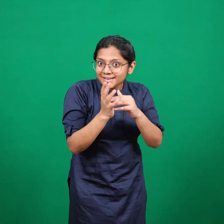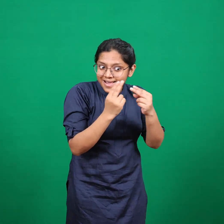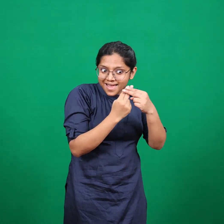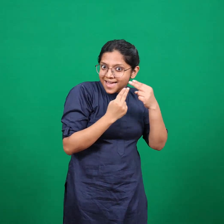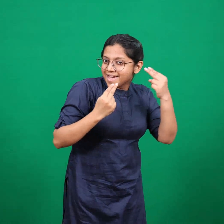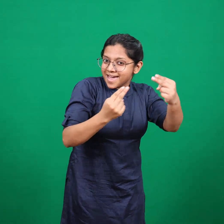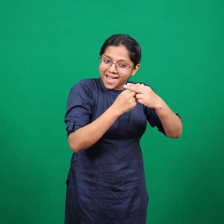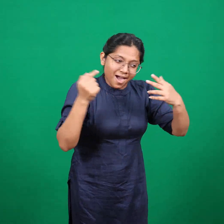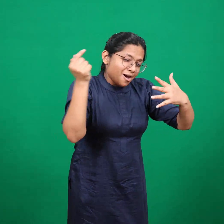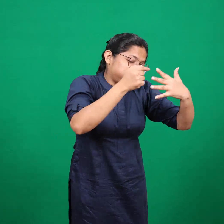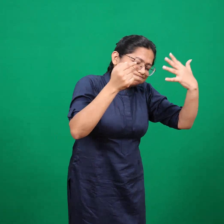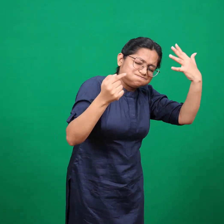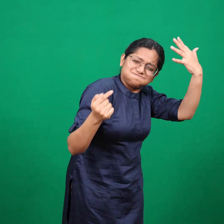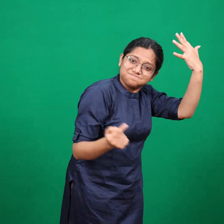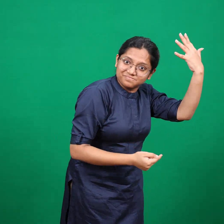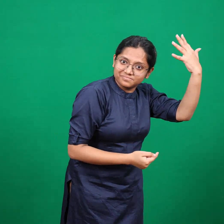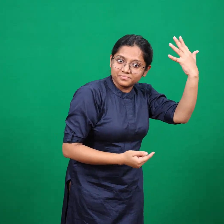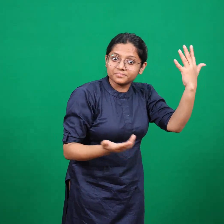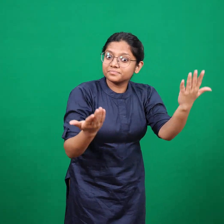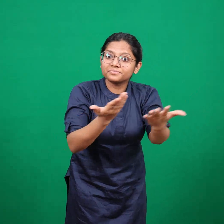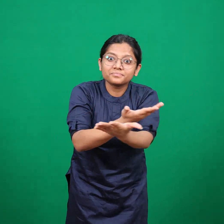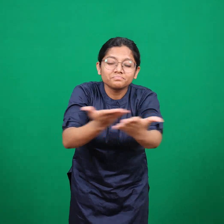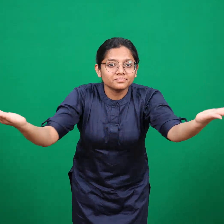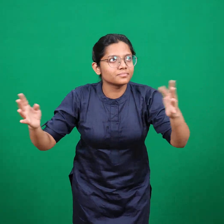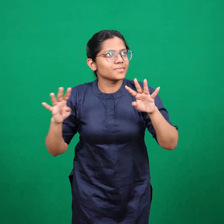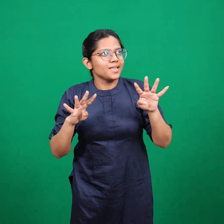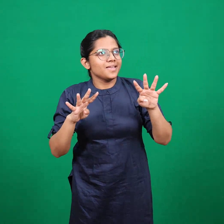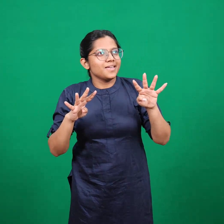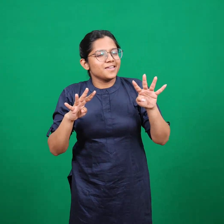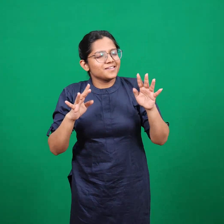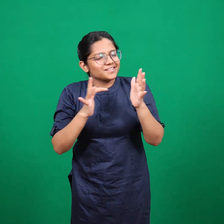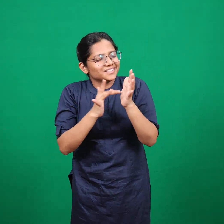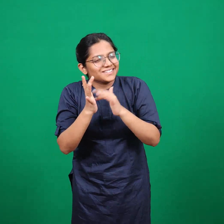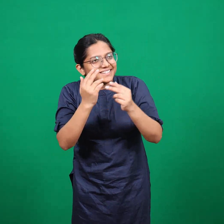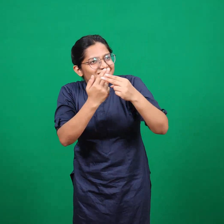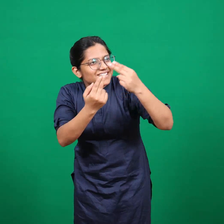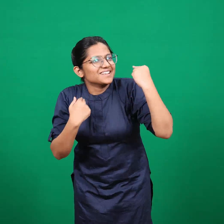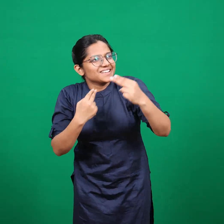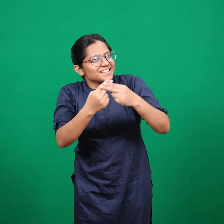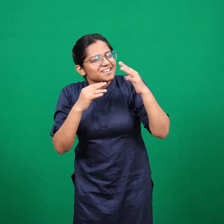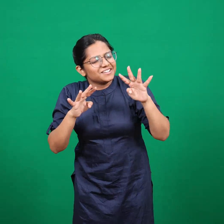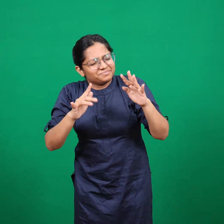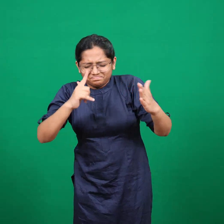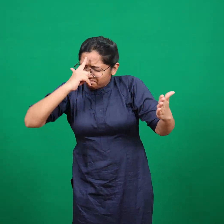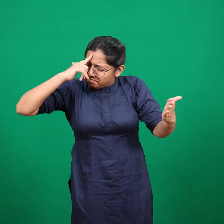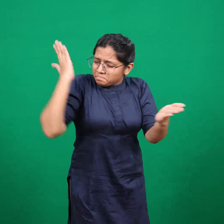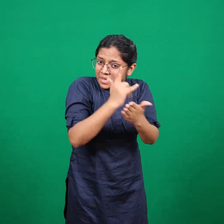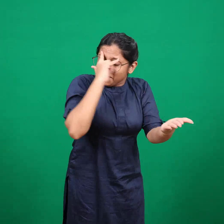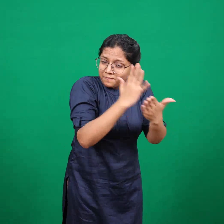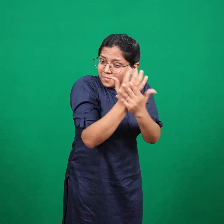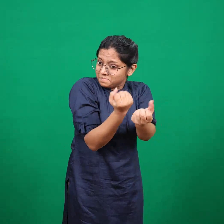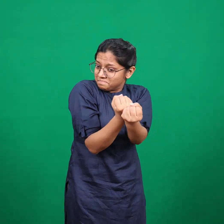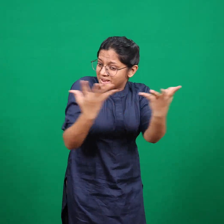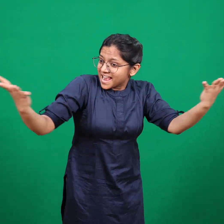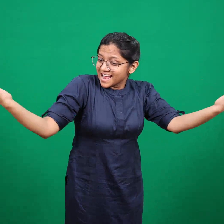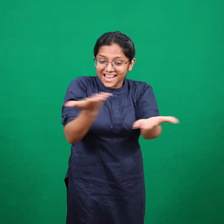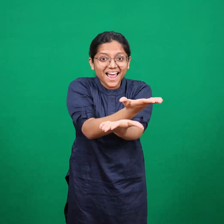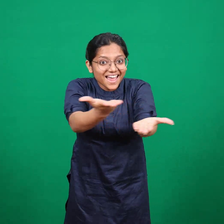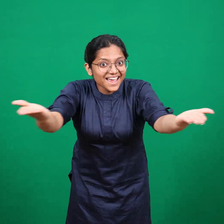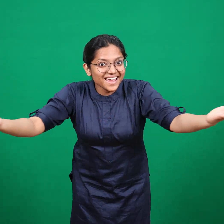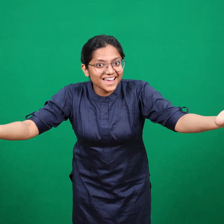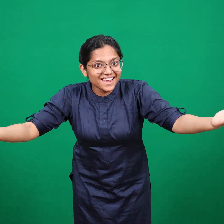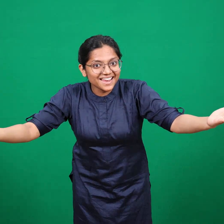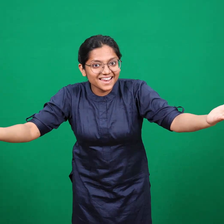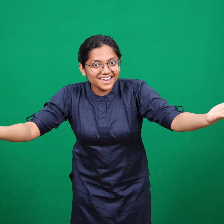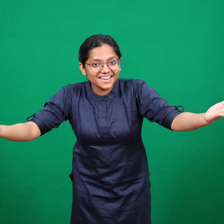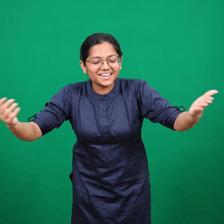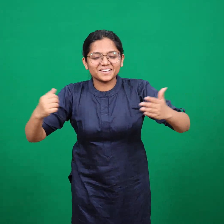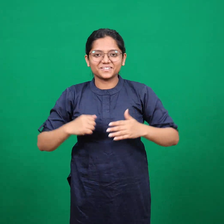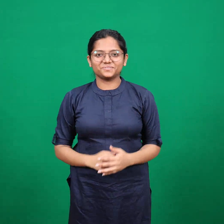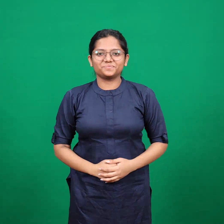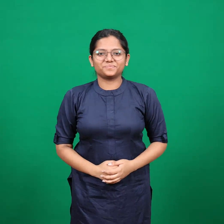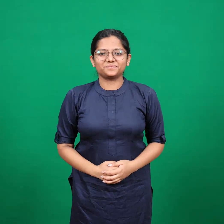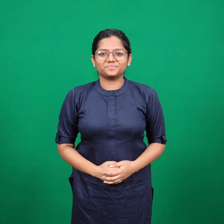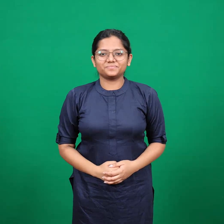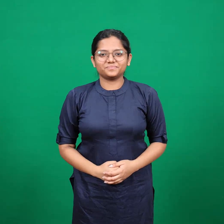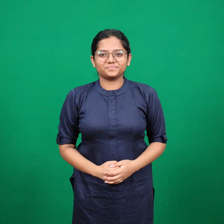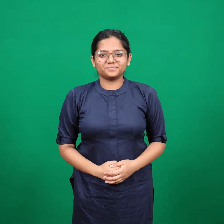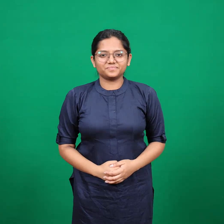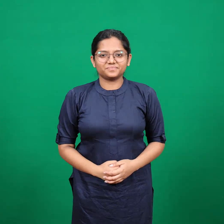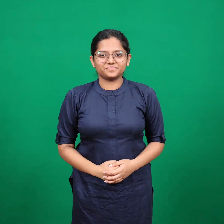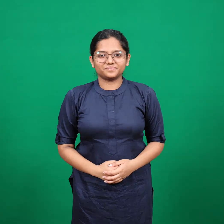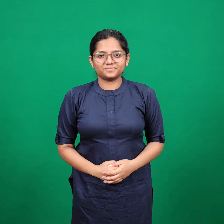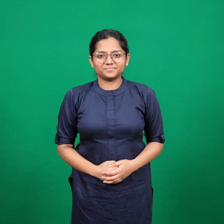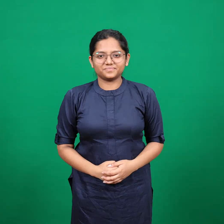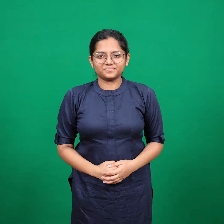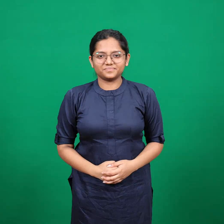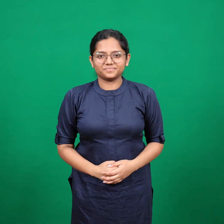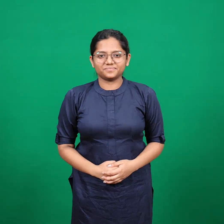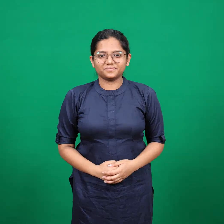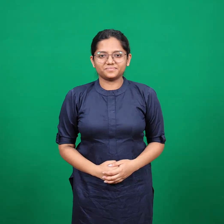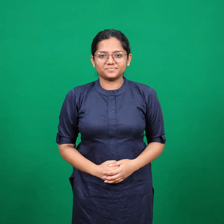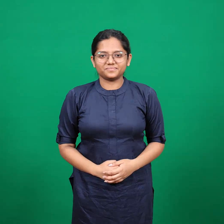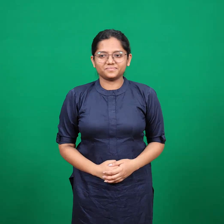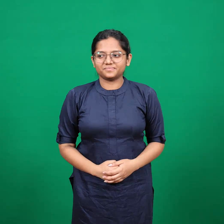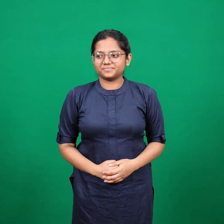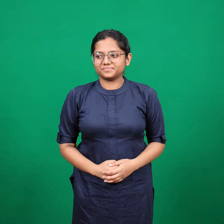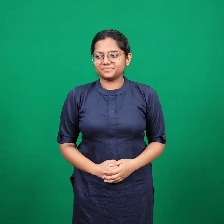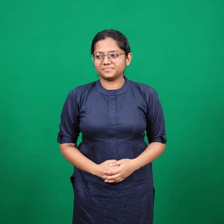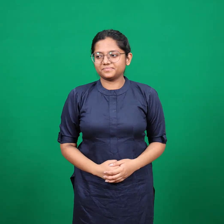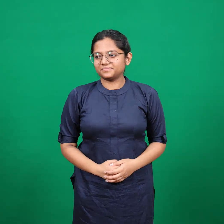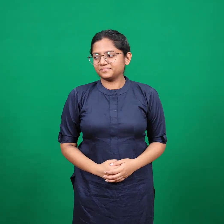As Jesus spoke these things, many believed in Him.